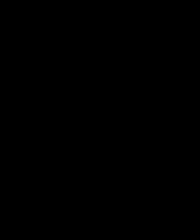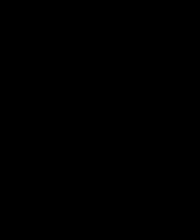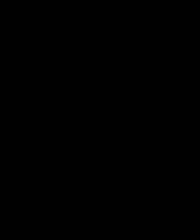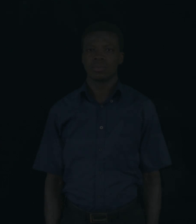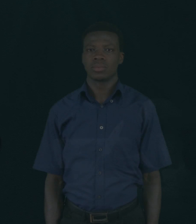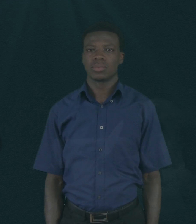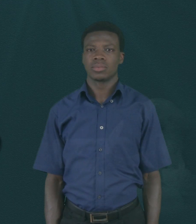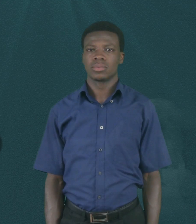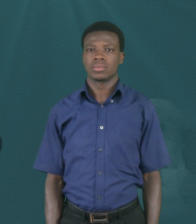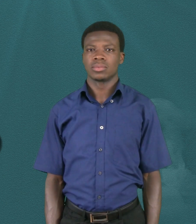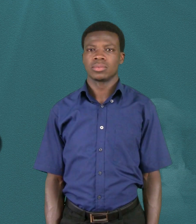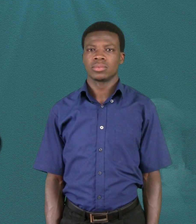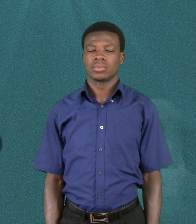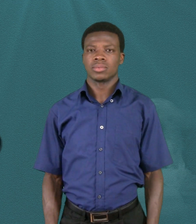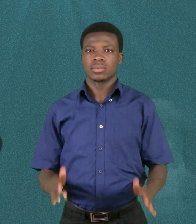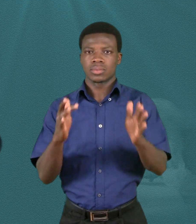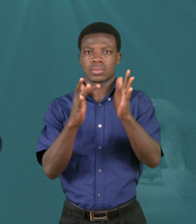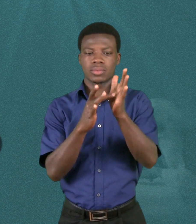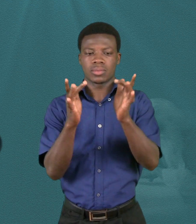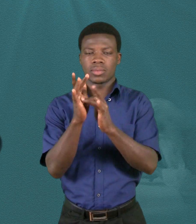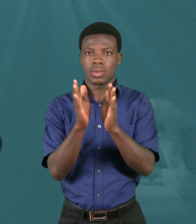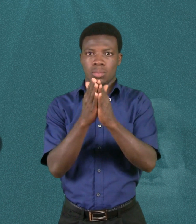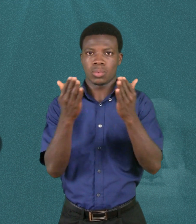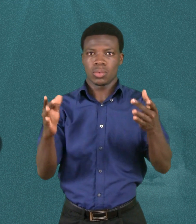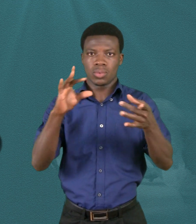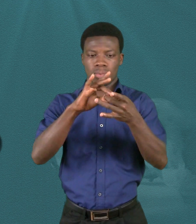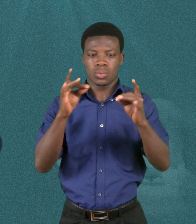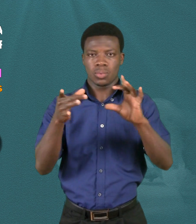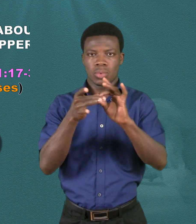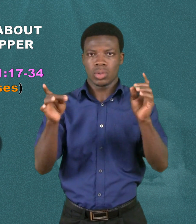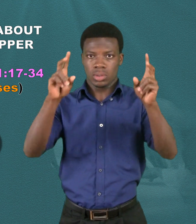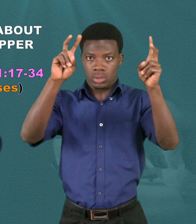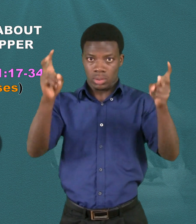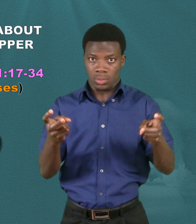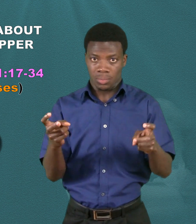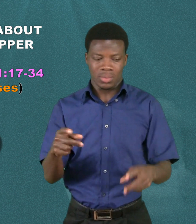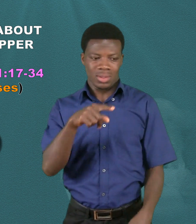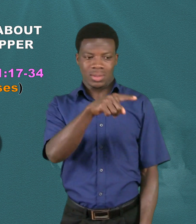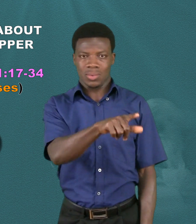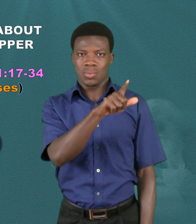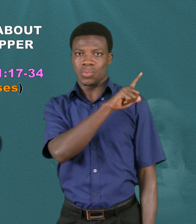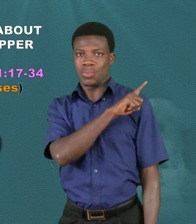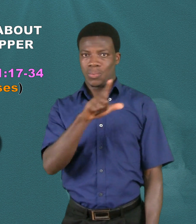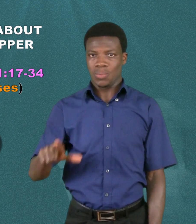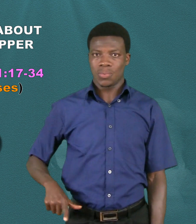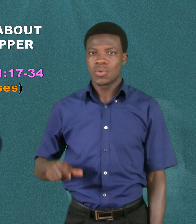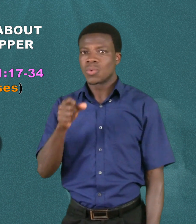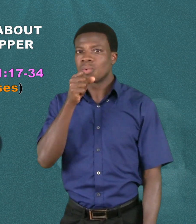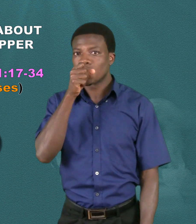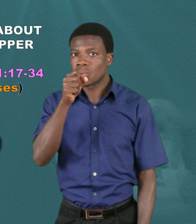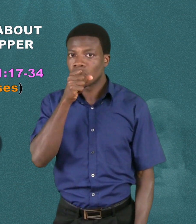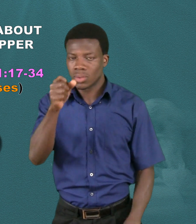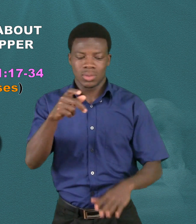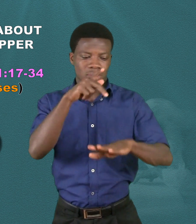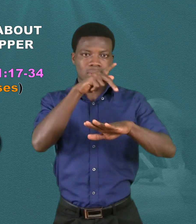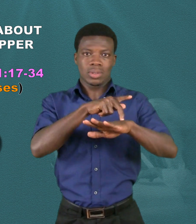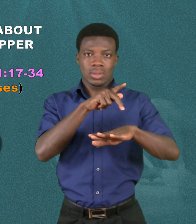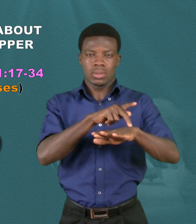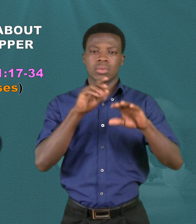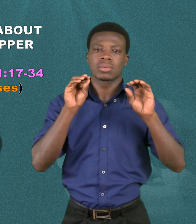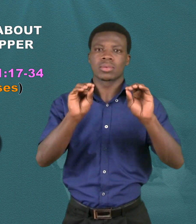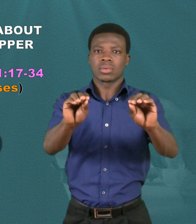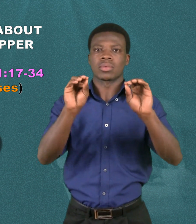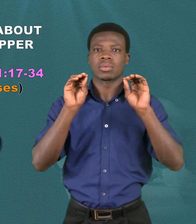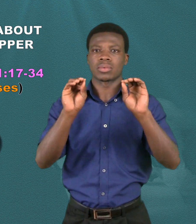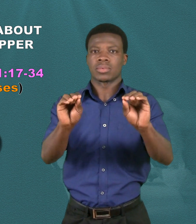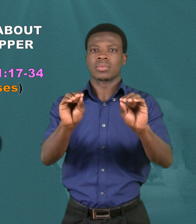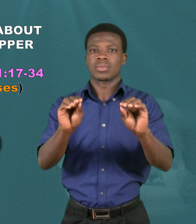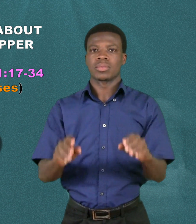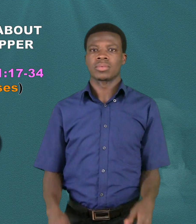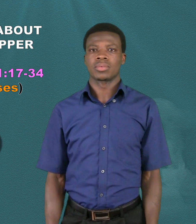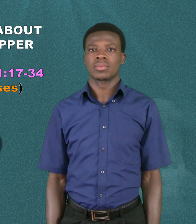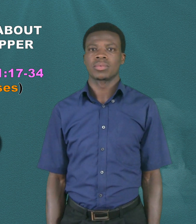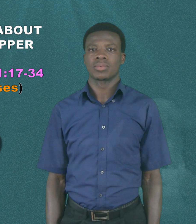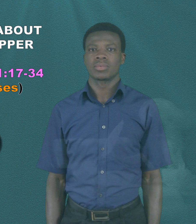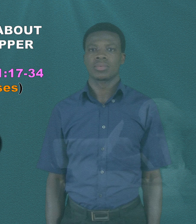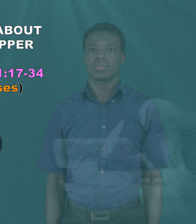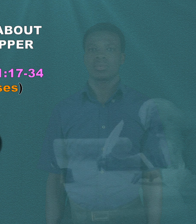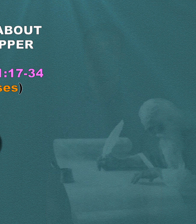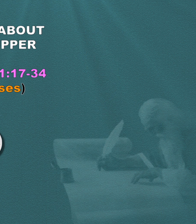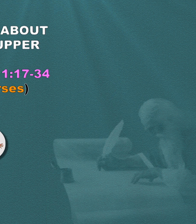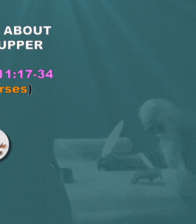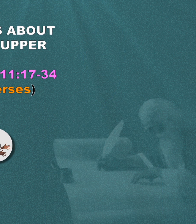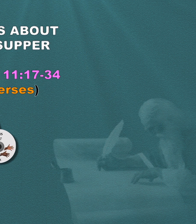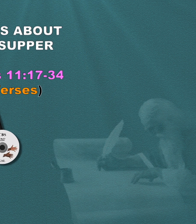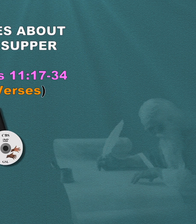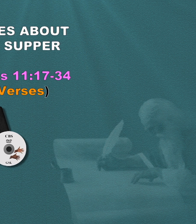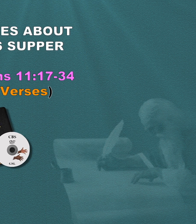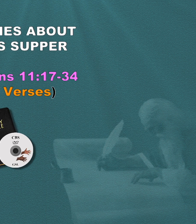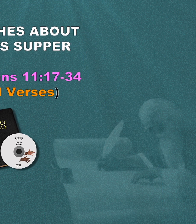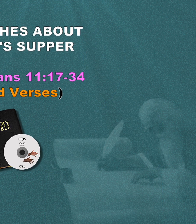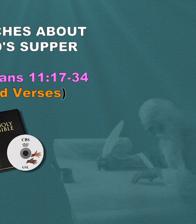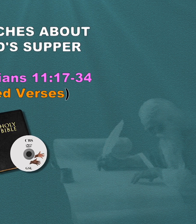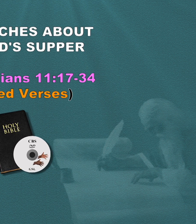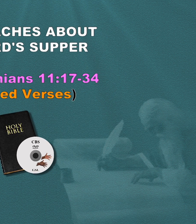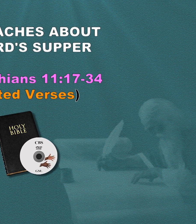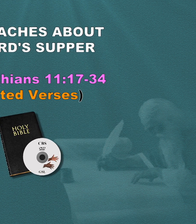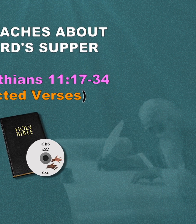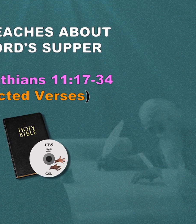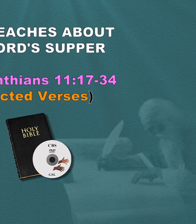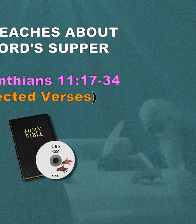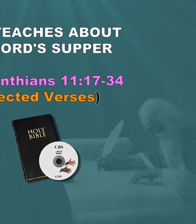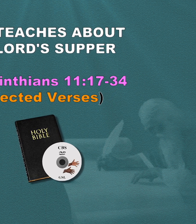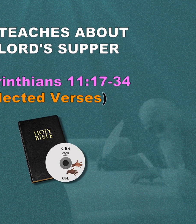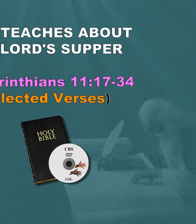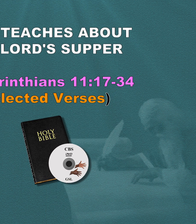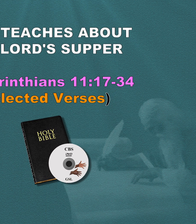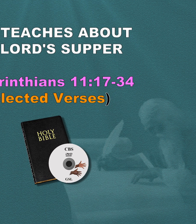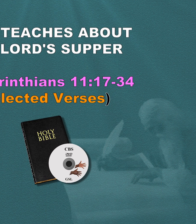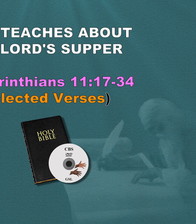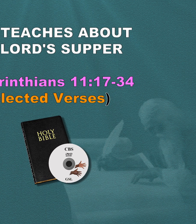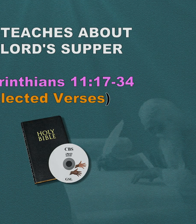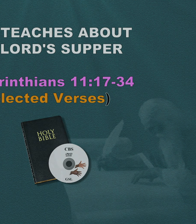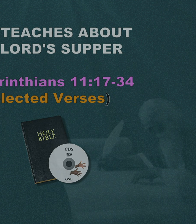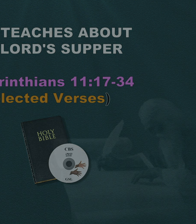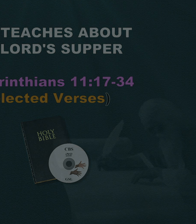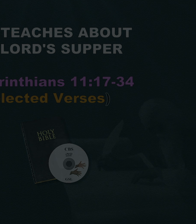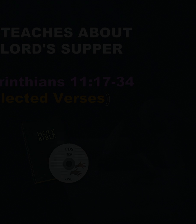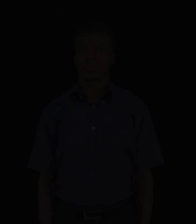Paul teaches about the Lord's supper